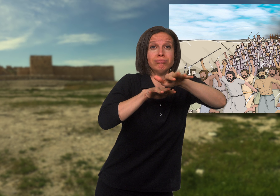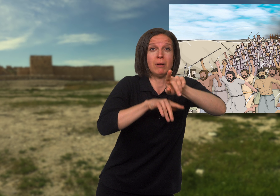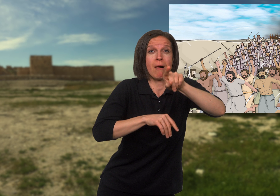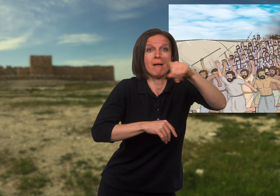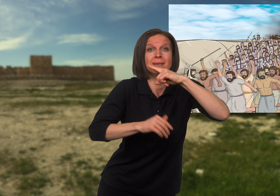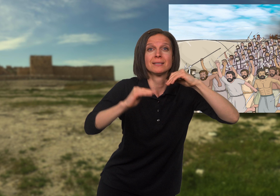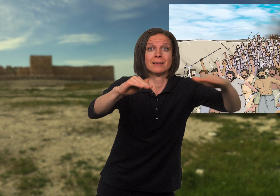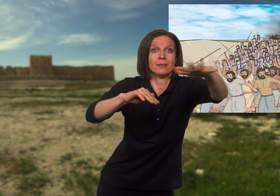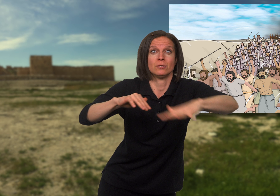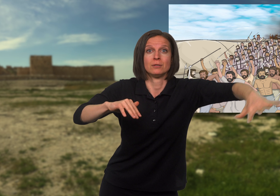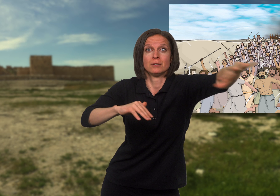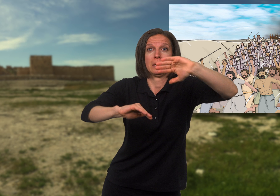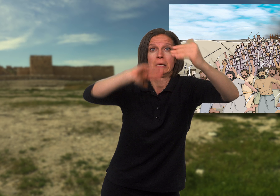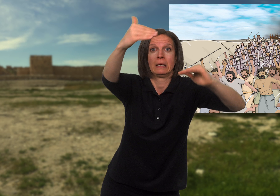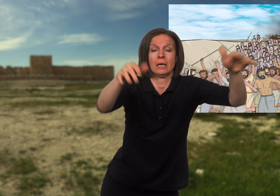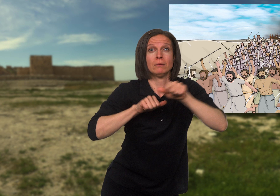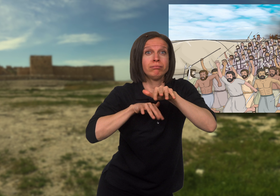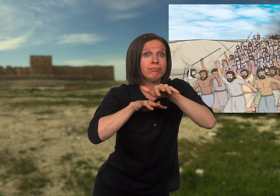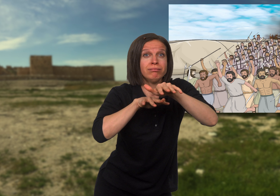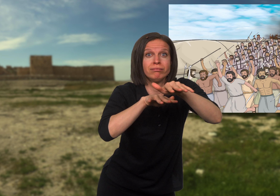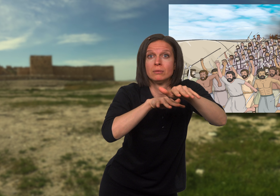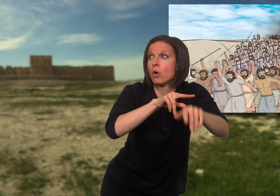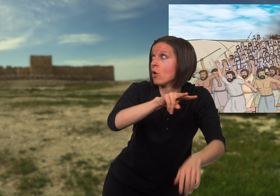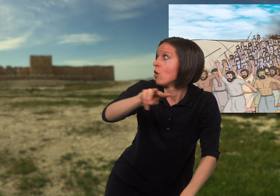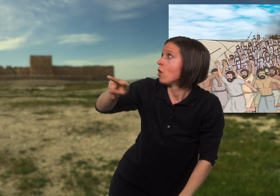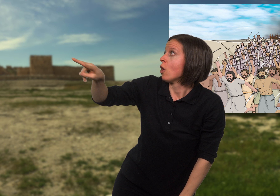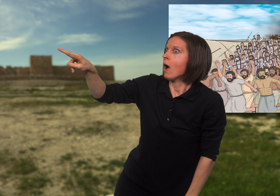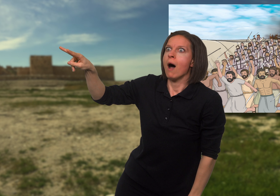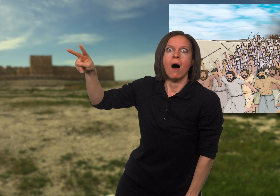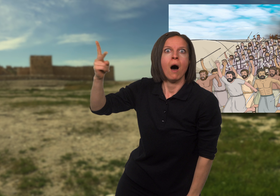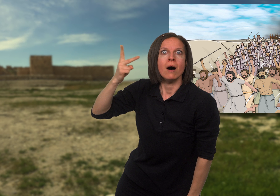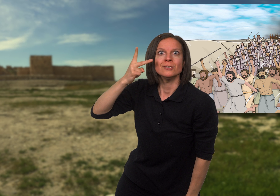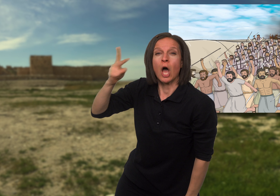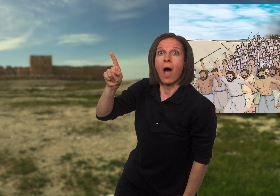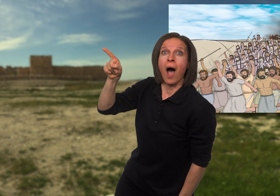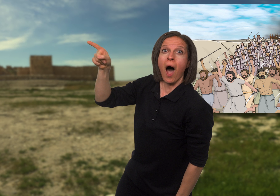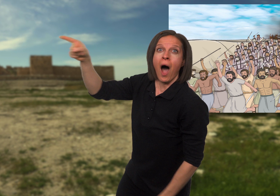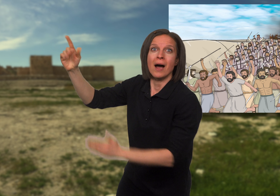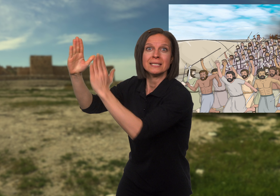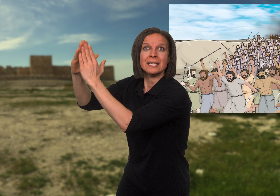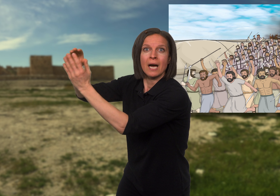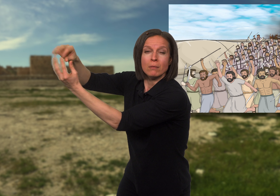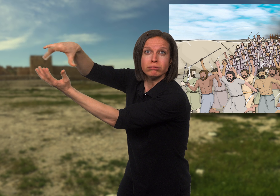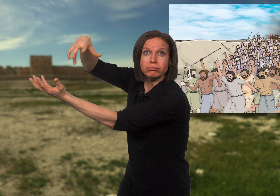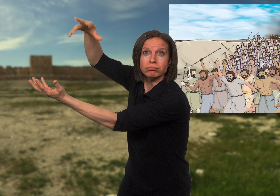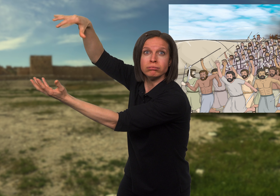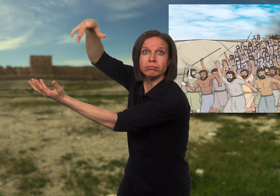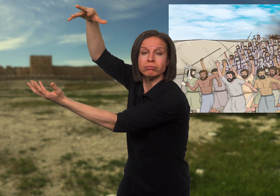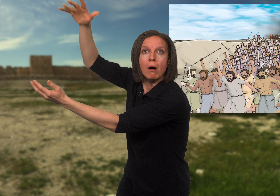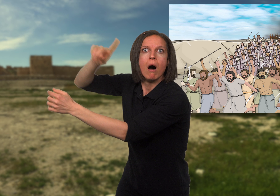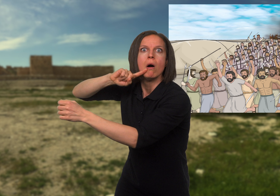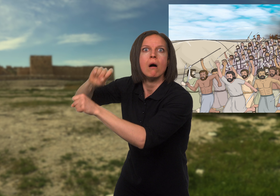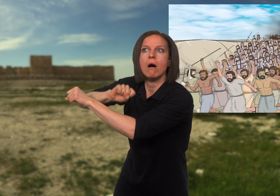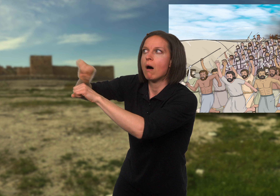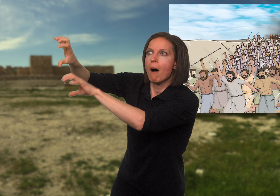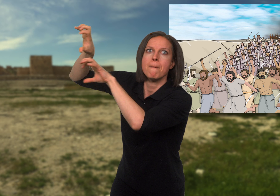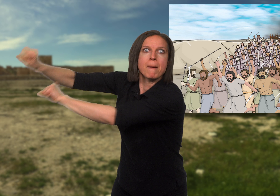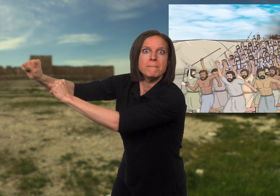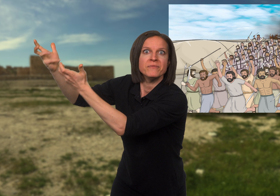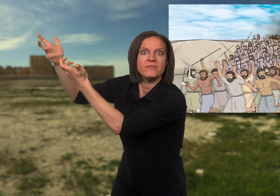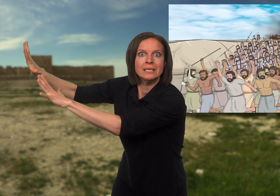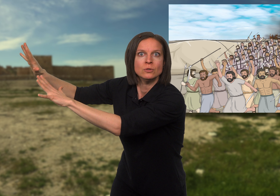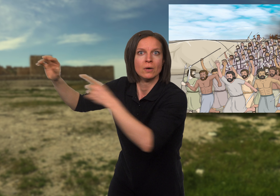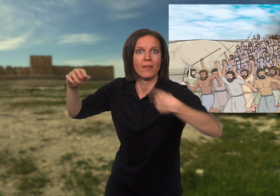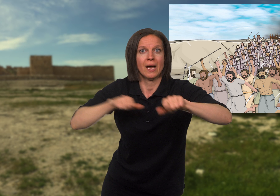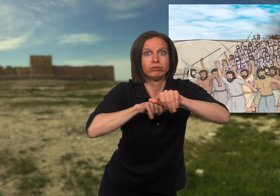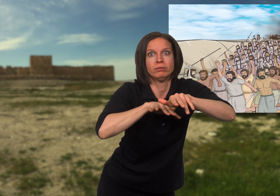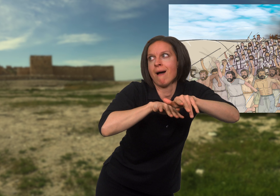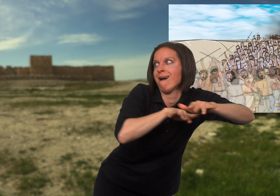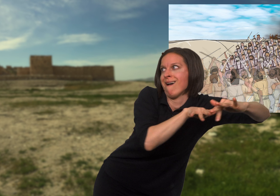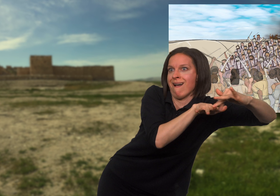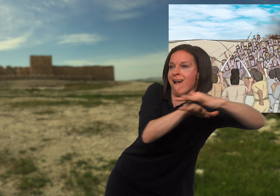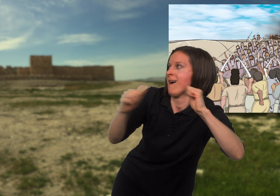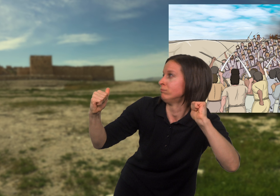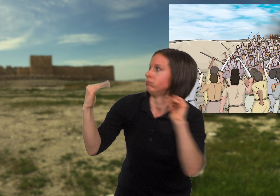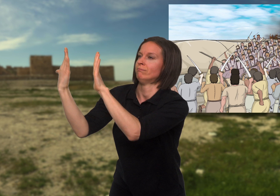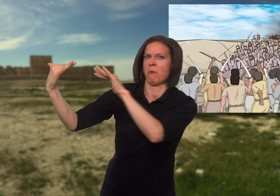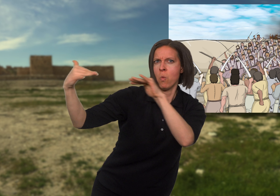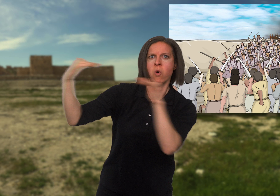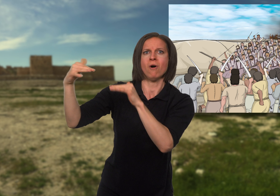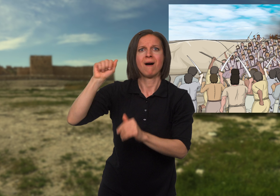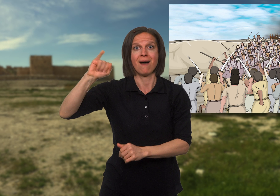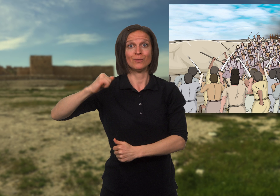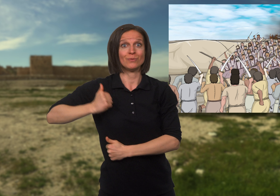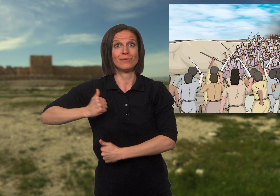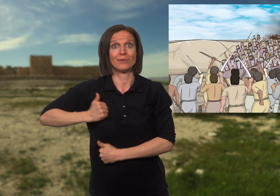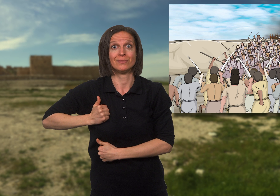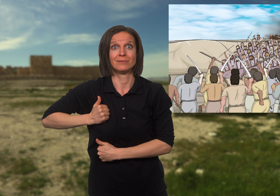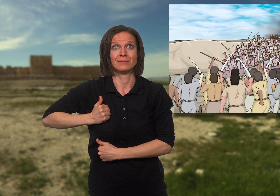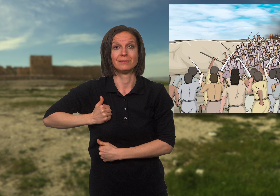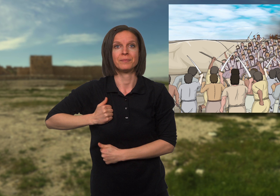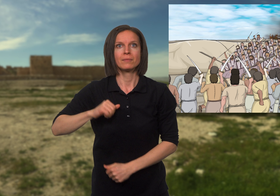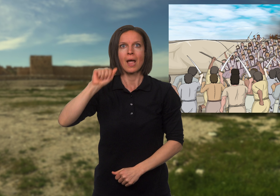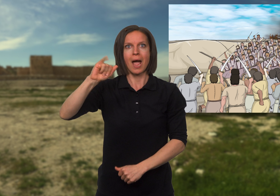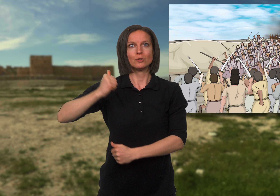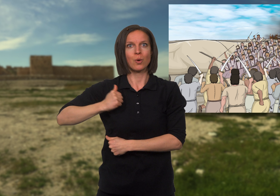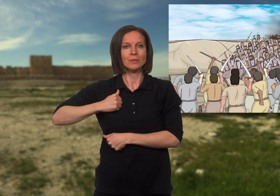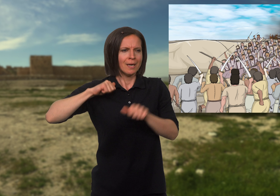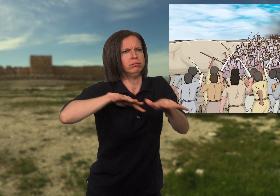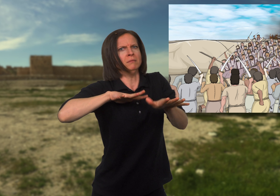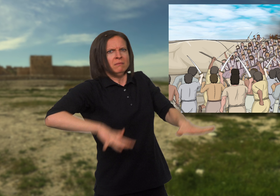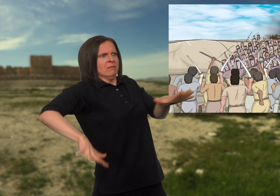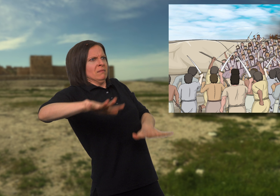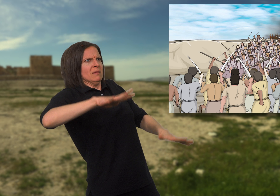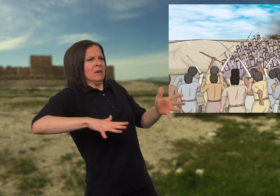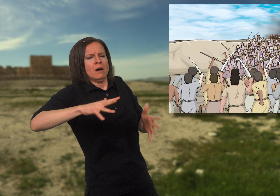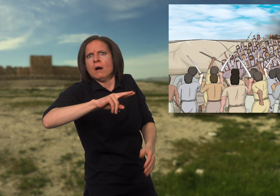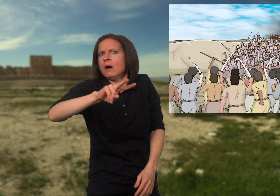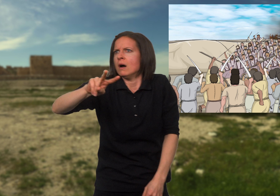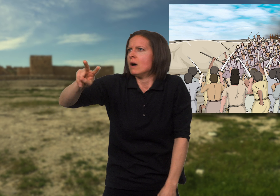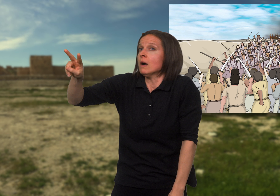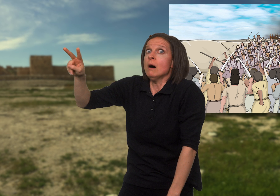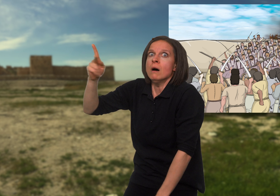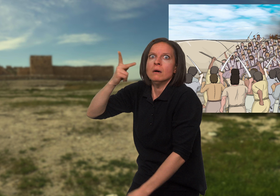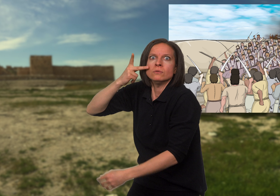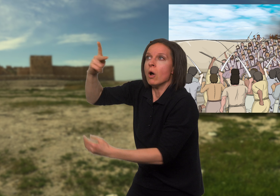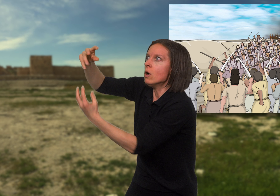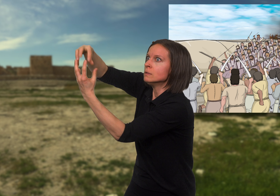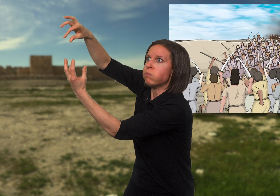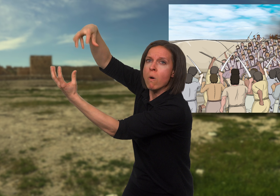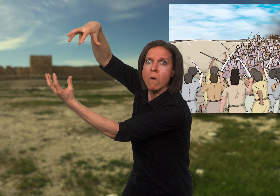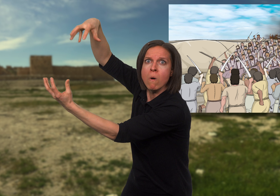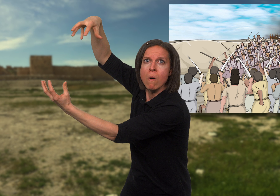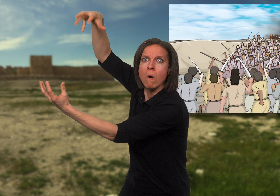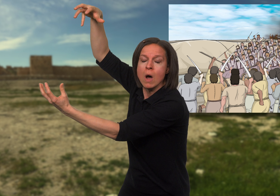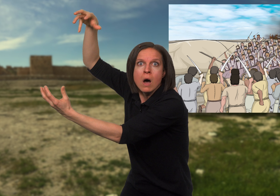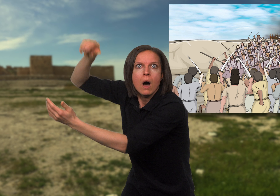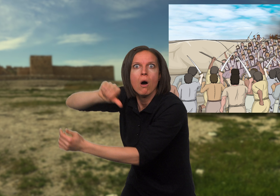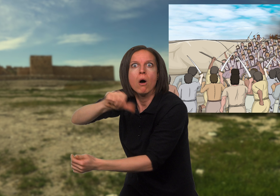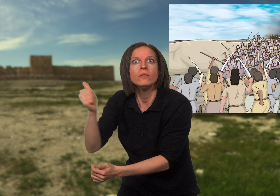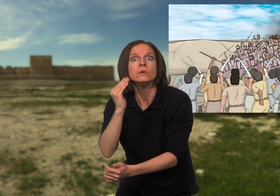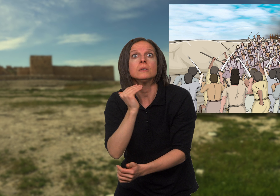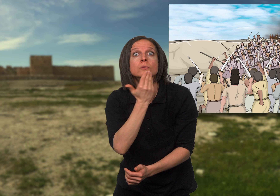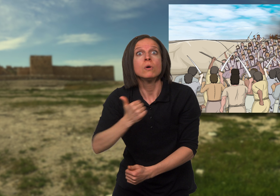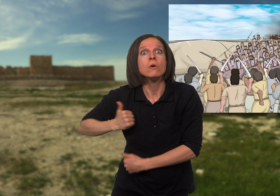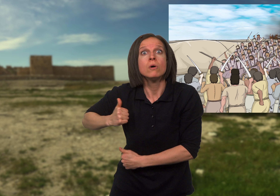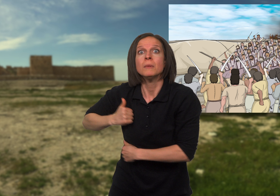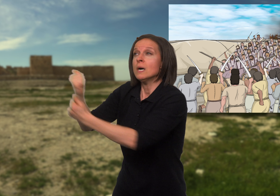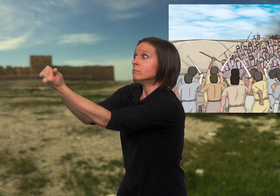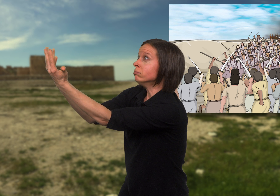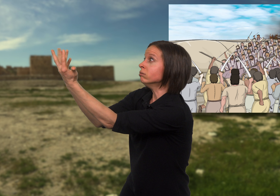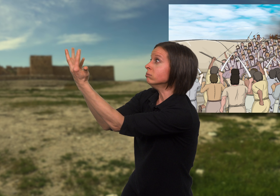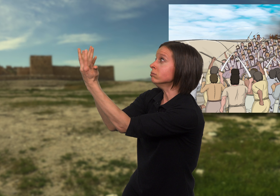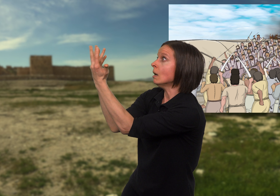When Joshua and all Israel saw that the men in ambush had captured the city and that smoke was rising from it, they turned around and struck down the men of Ai.